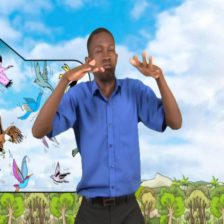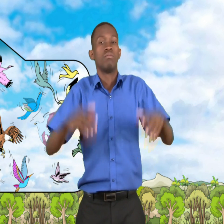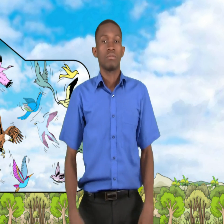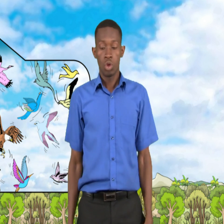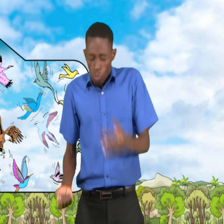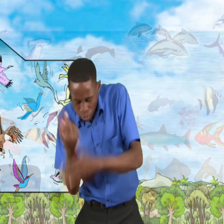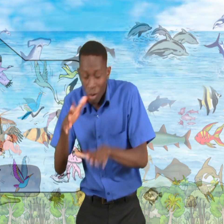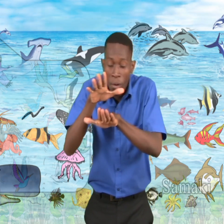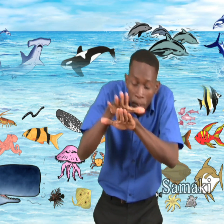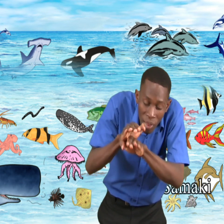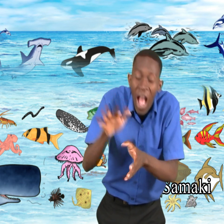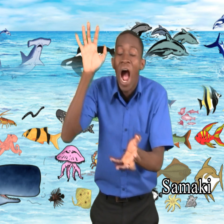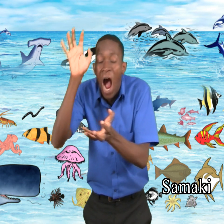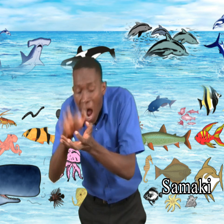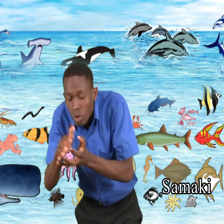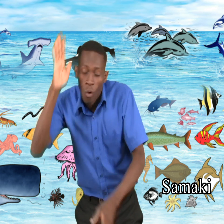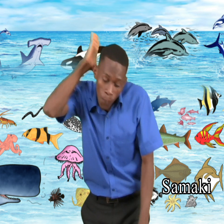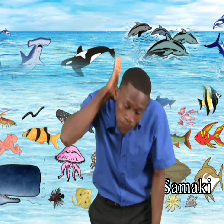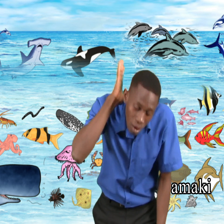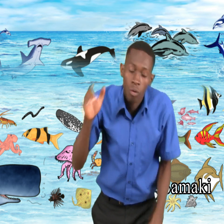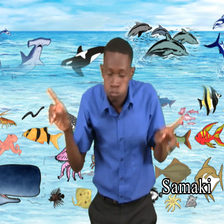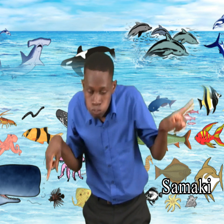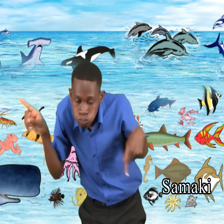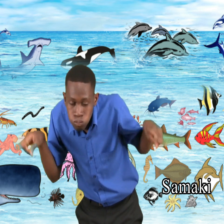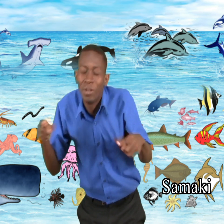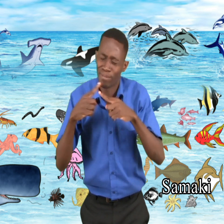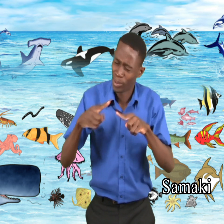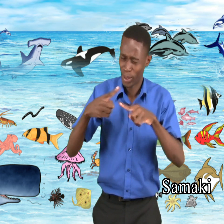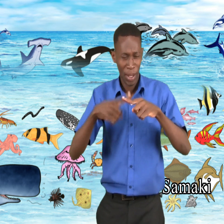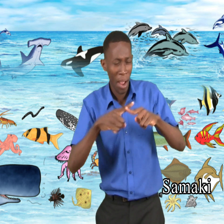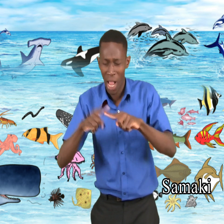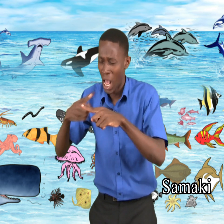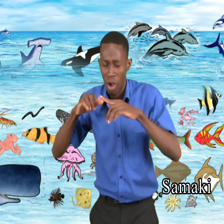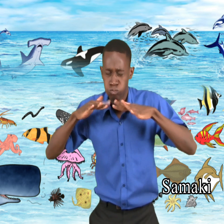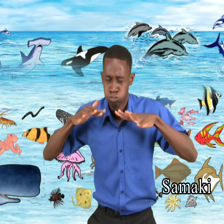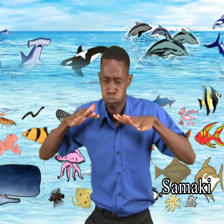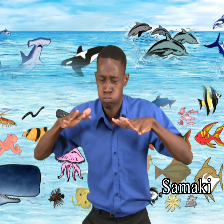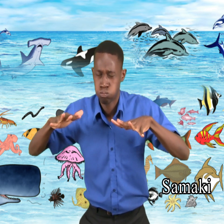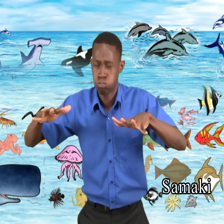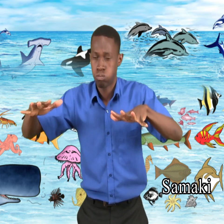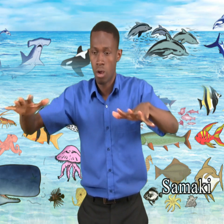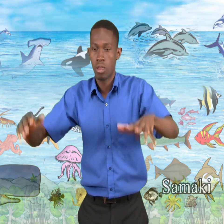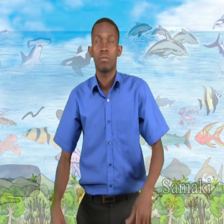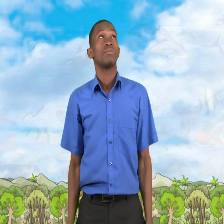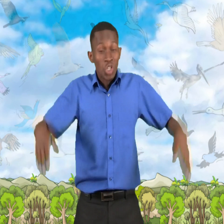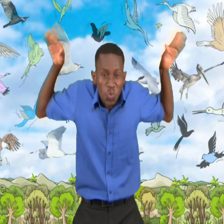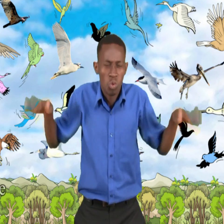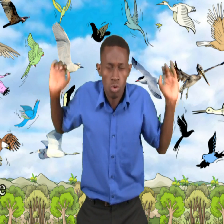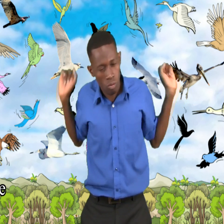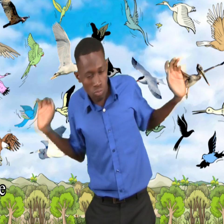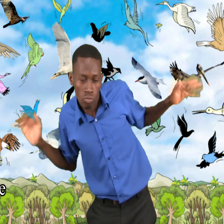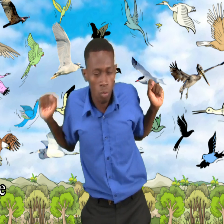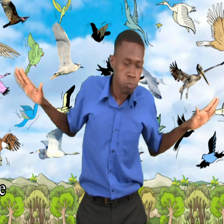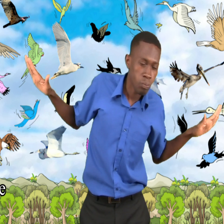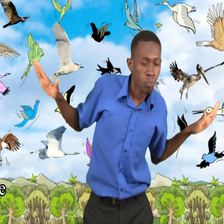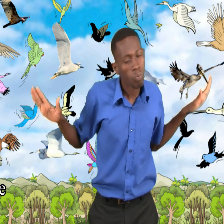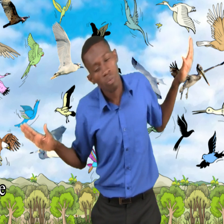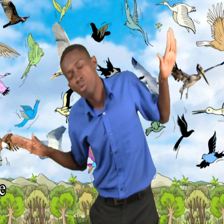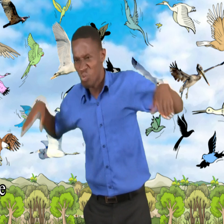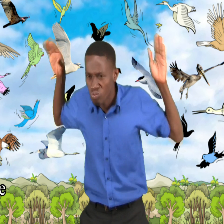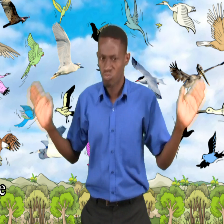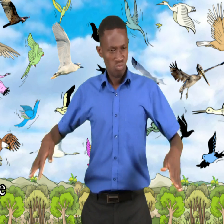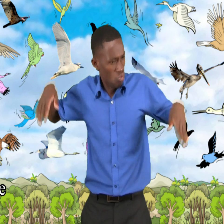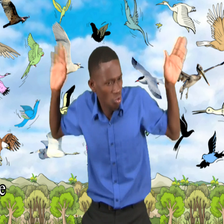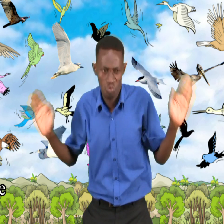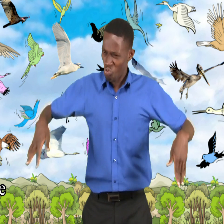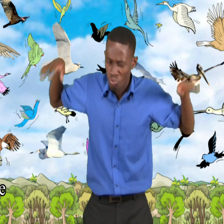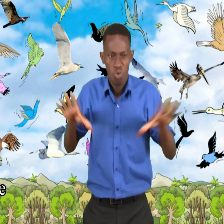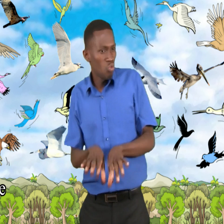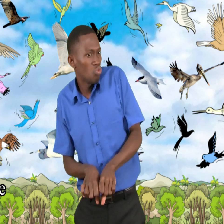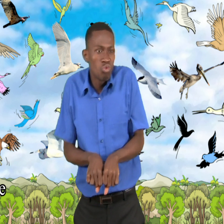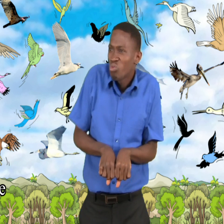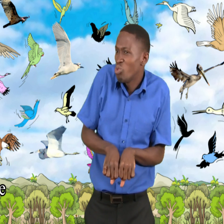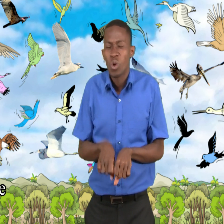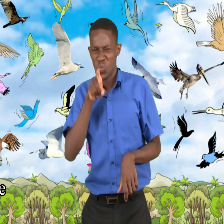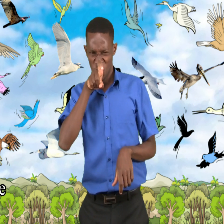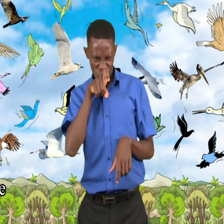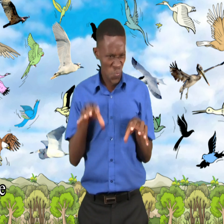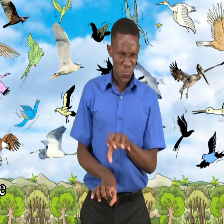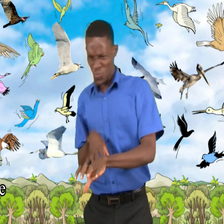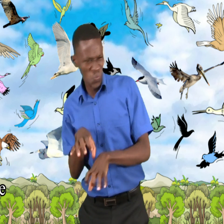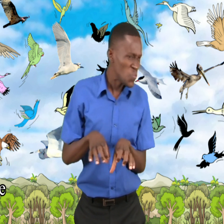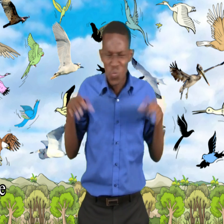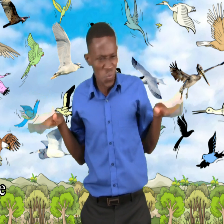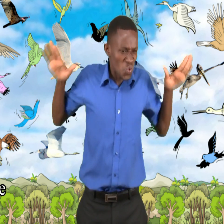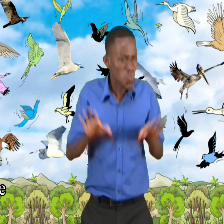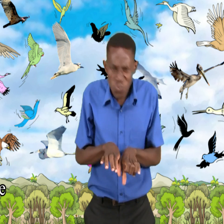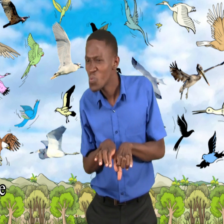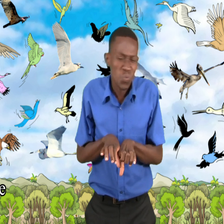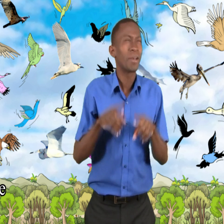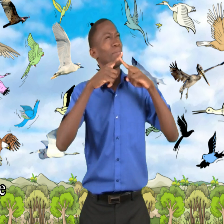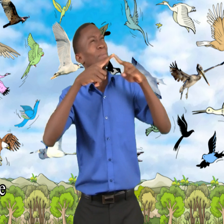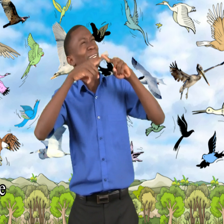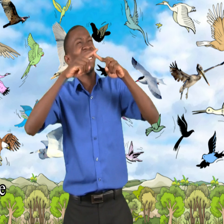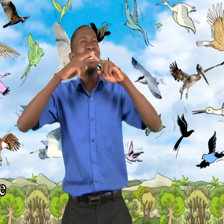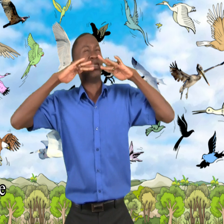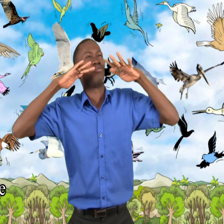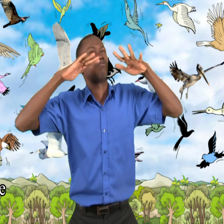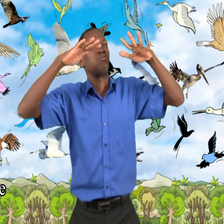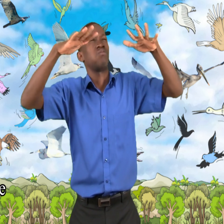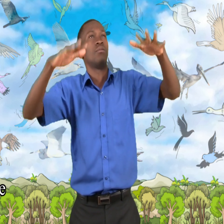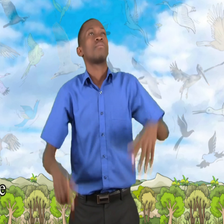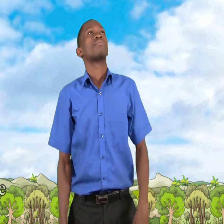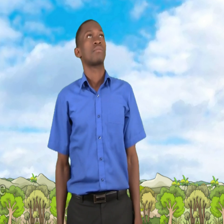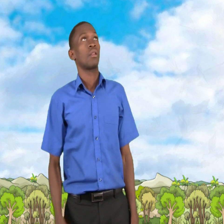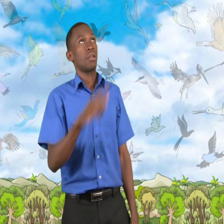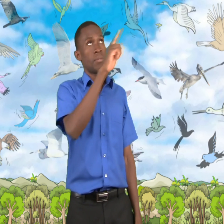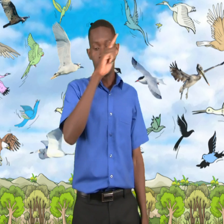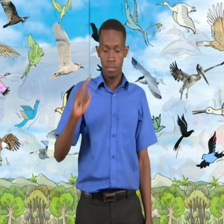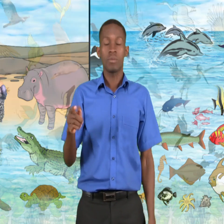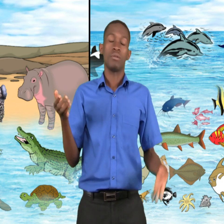So God created the great sea creatures and every living thing that moves, with which the waters teemed according to their kinds, and every bird of flight after its kind.